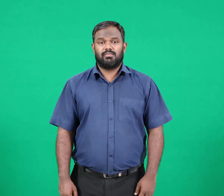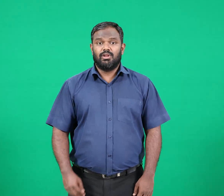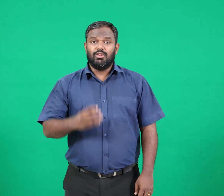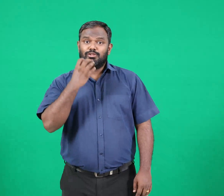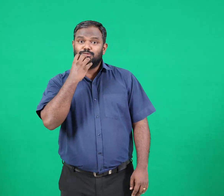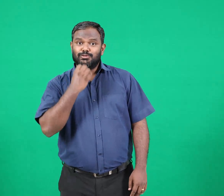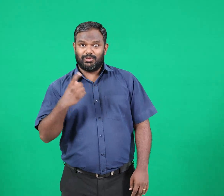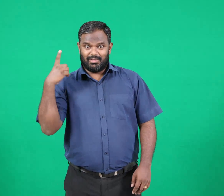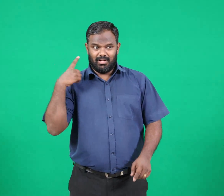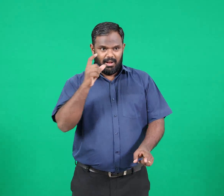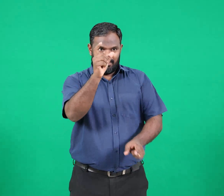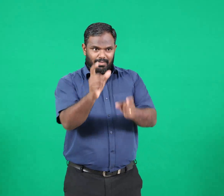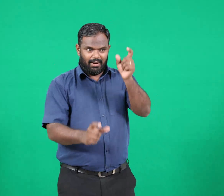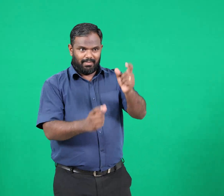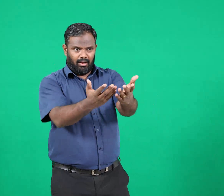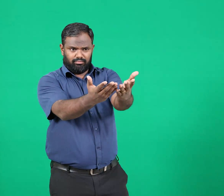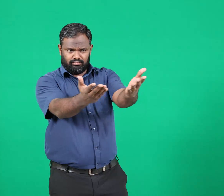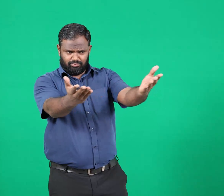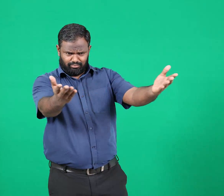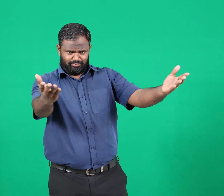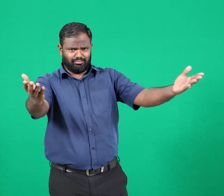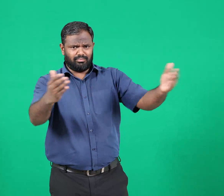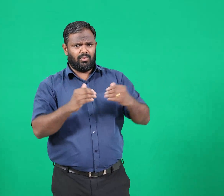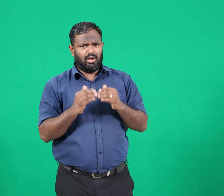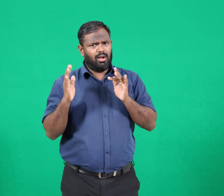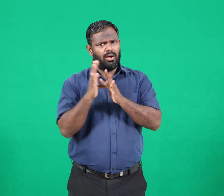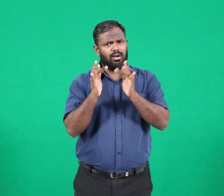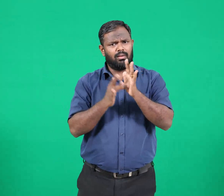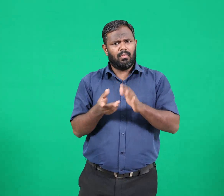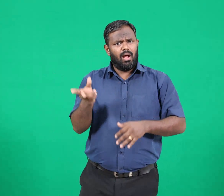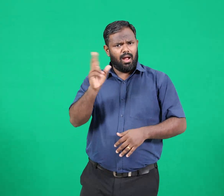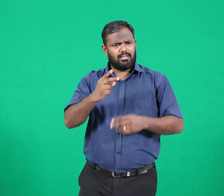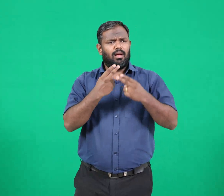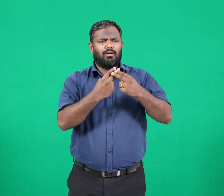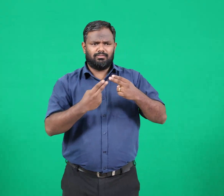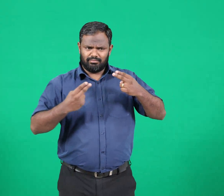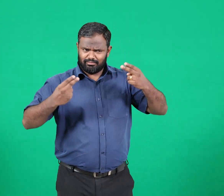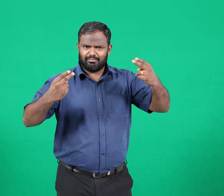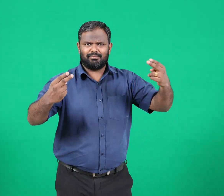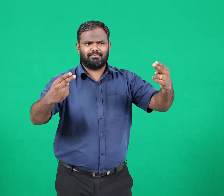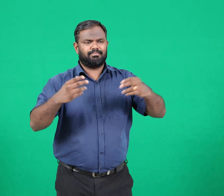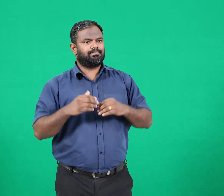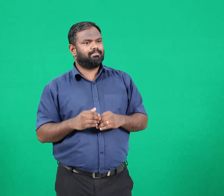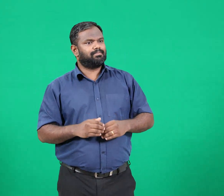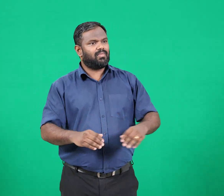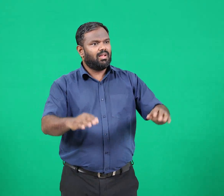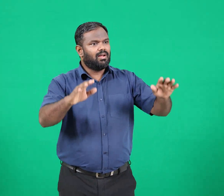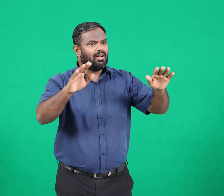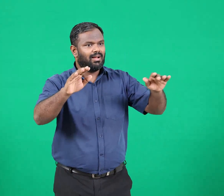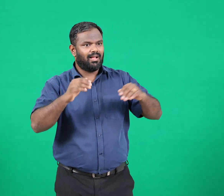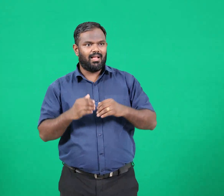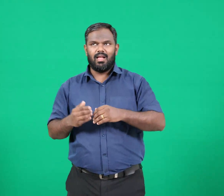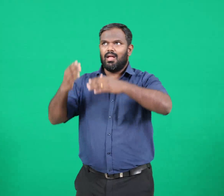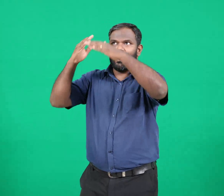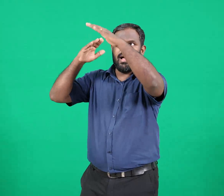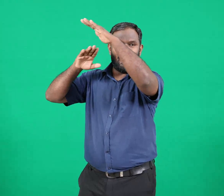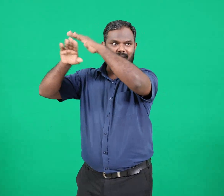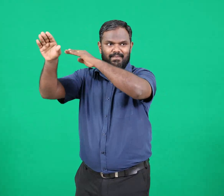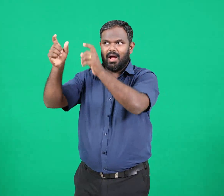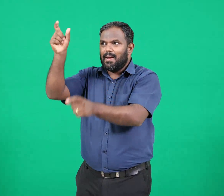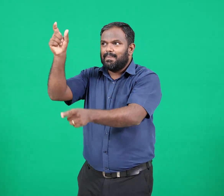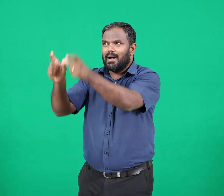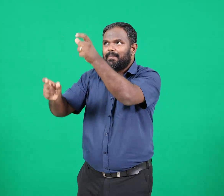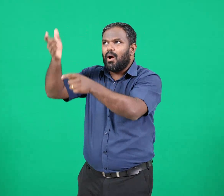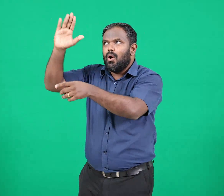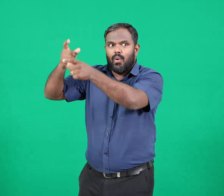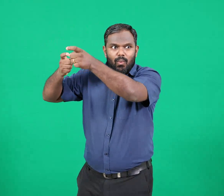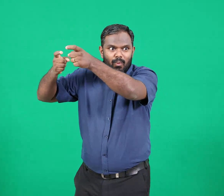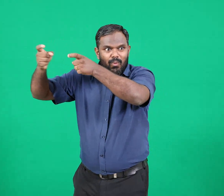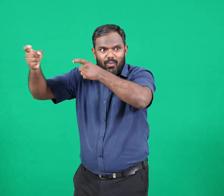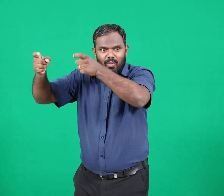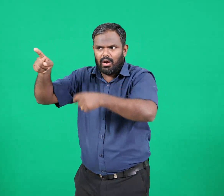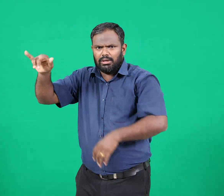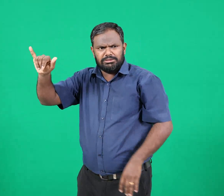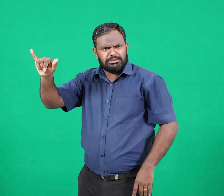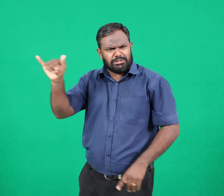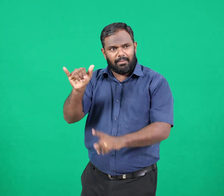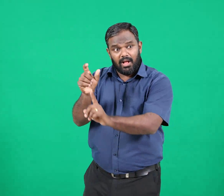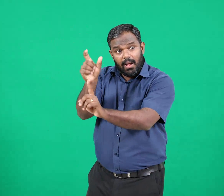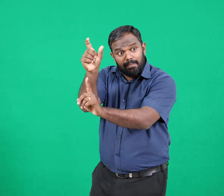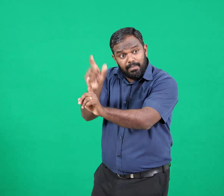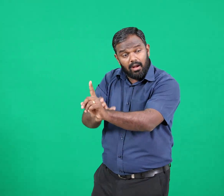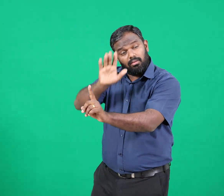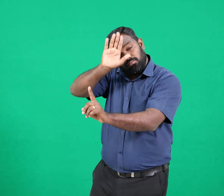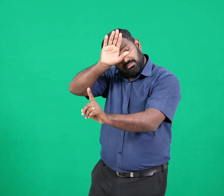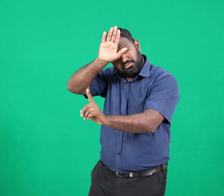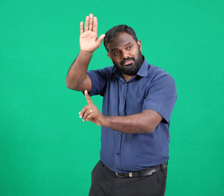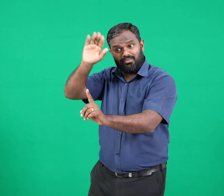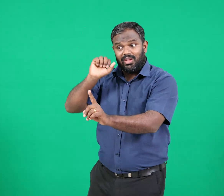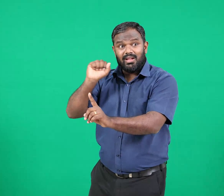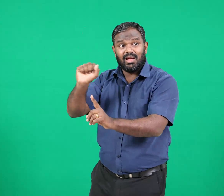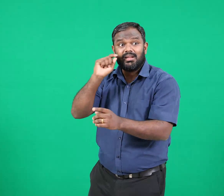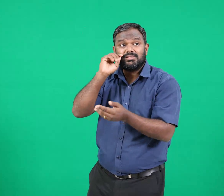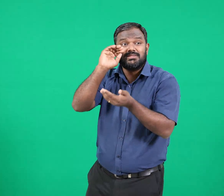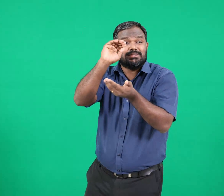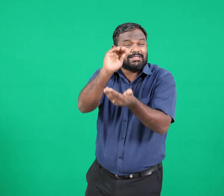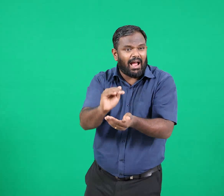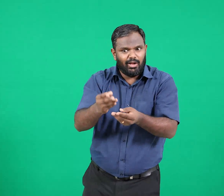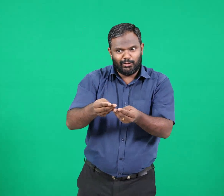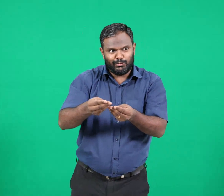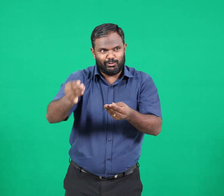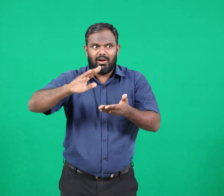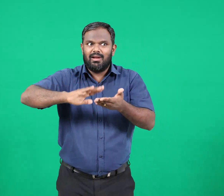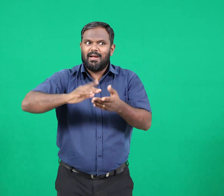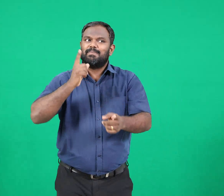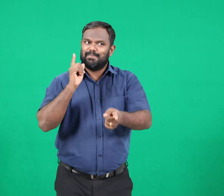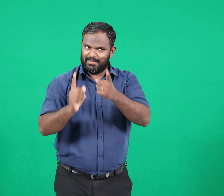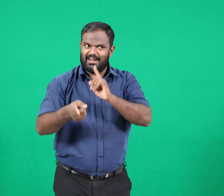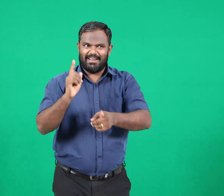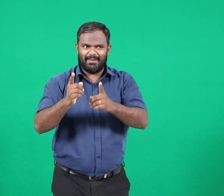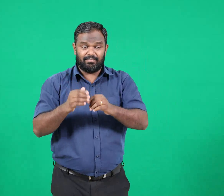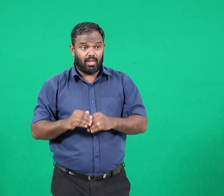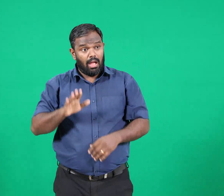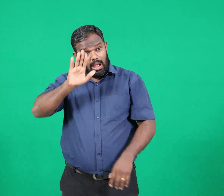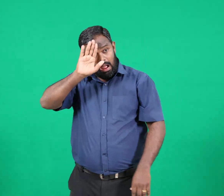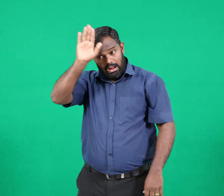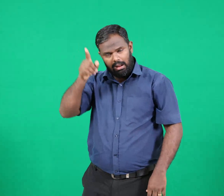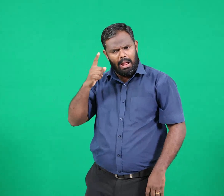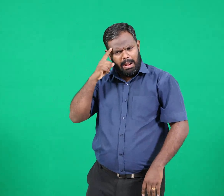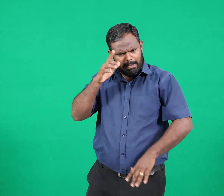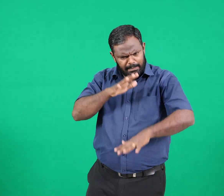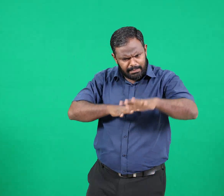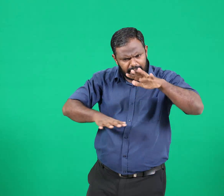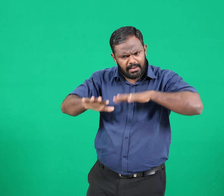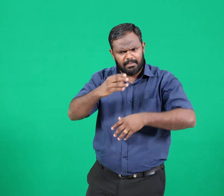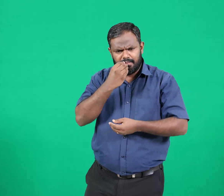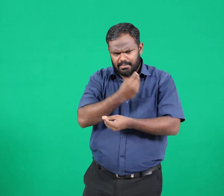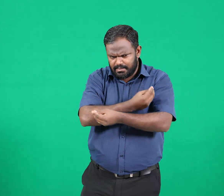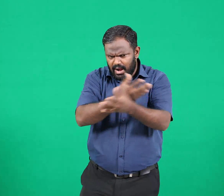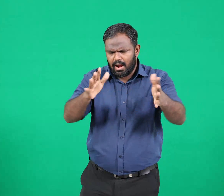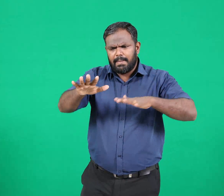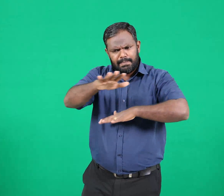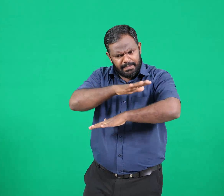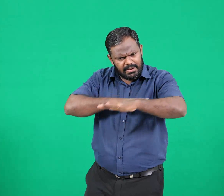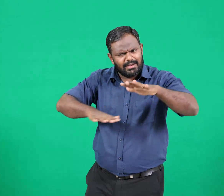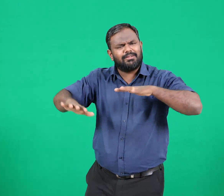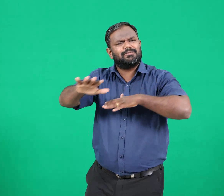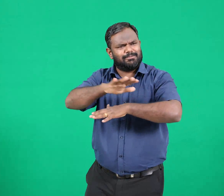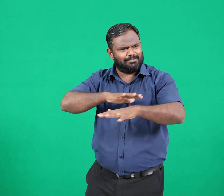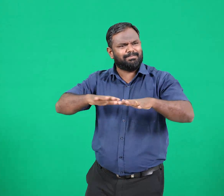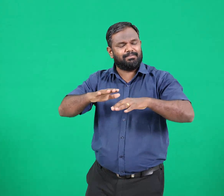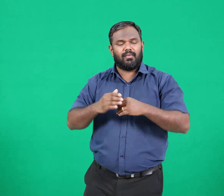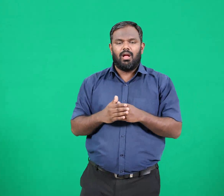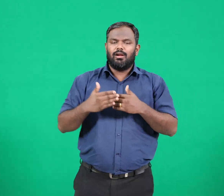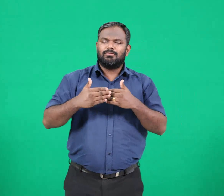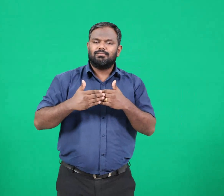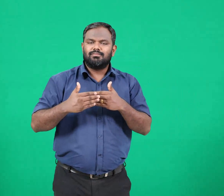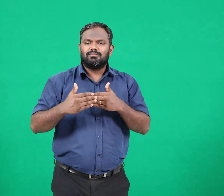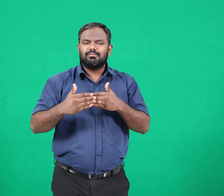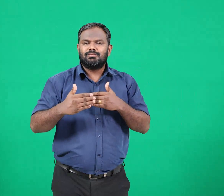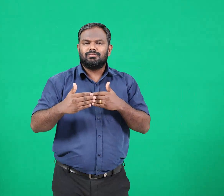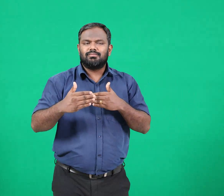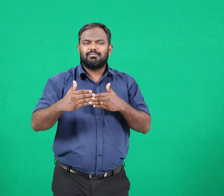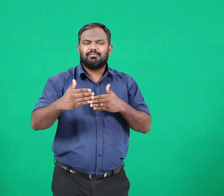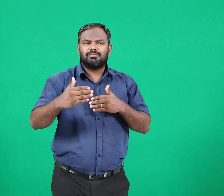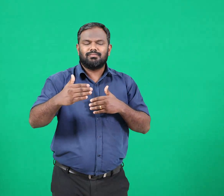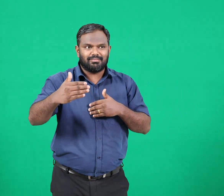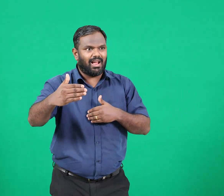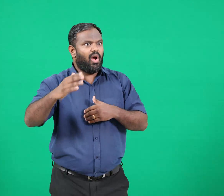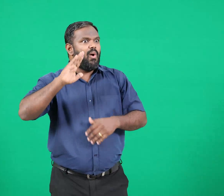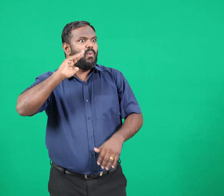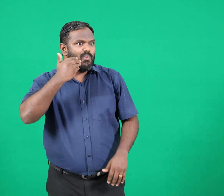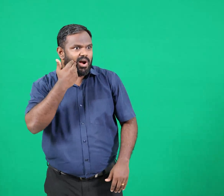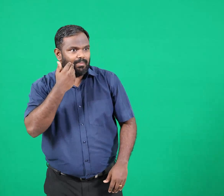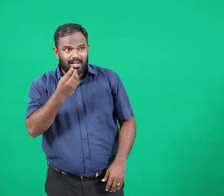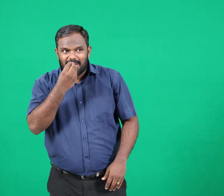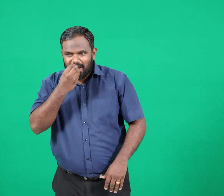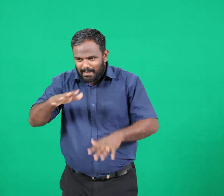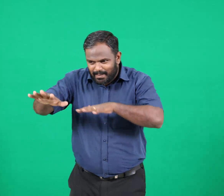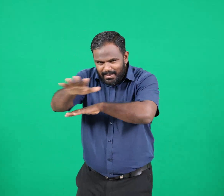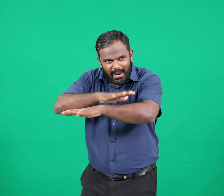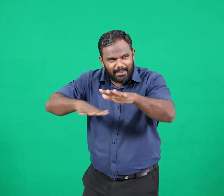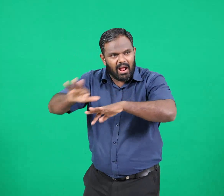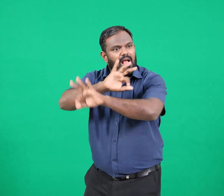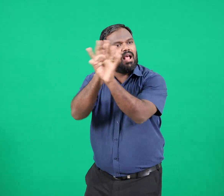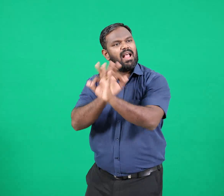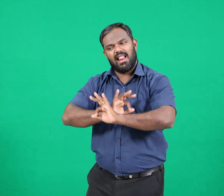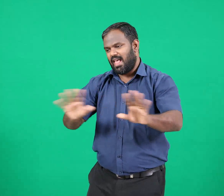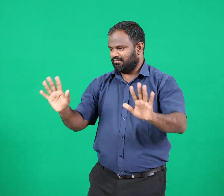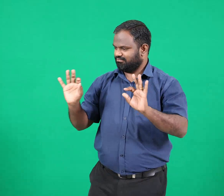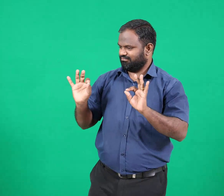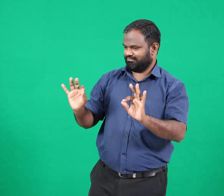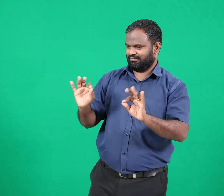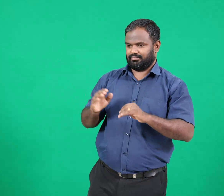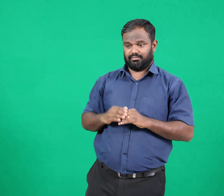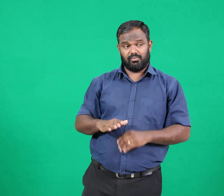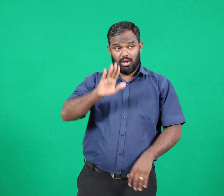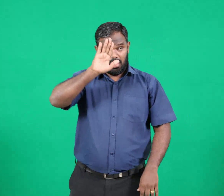Once again, Jesus spoke to them in parables: "The kingdom of heaven is like a king who prepared a wedding banquet for his son.